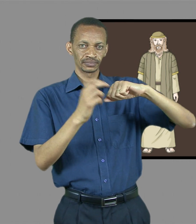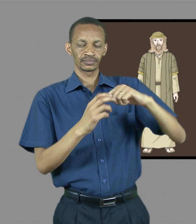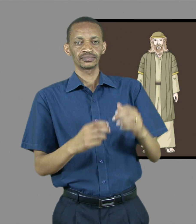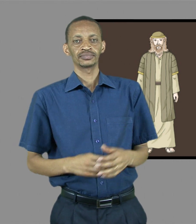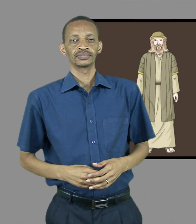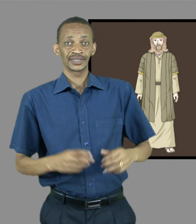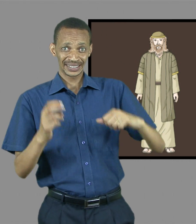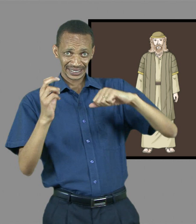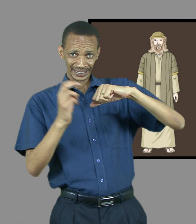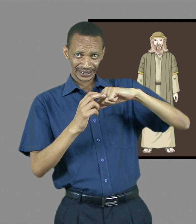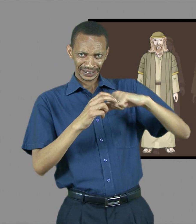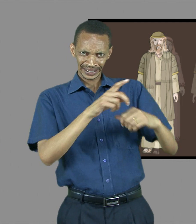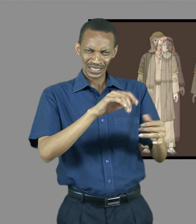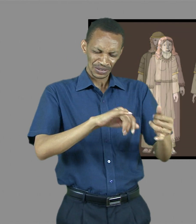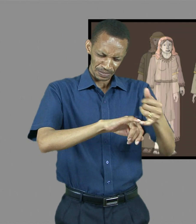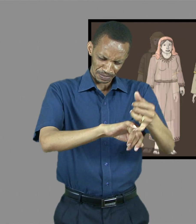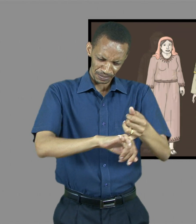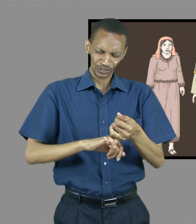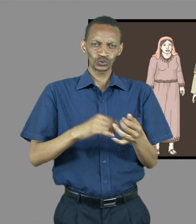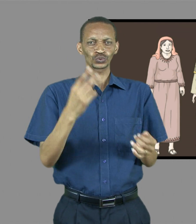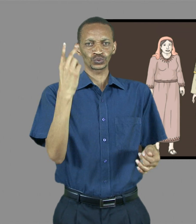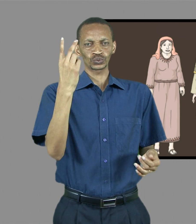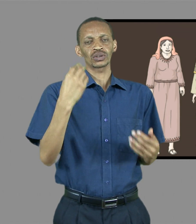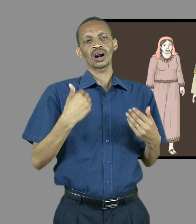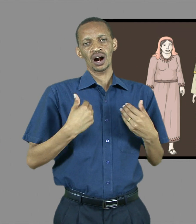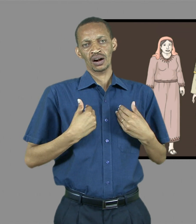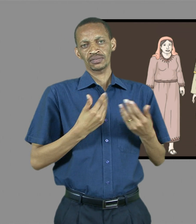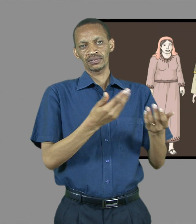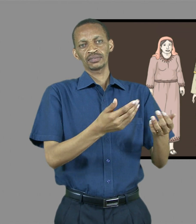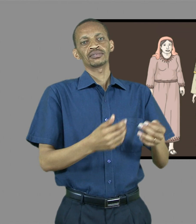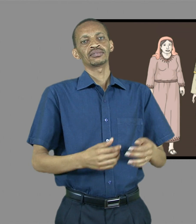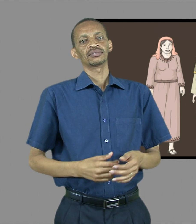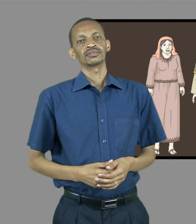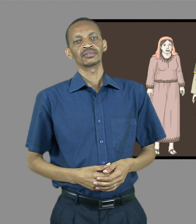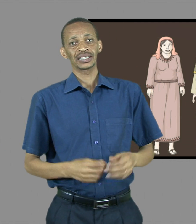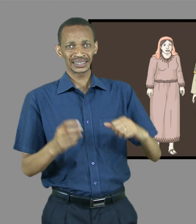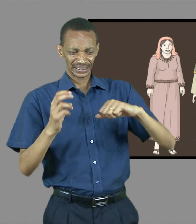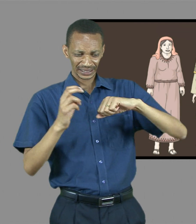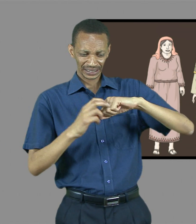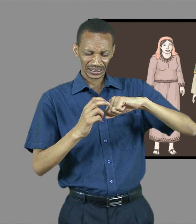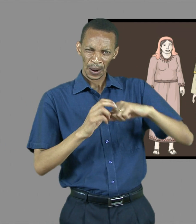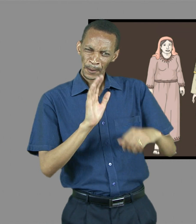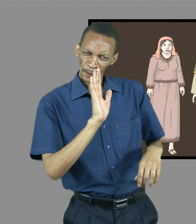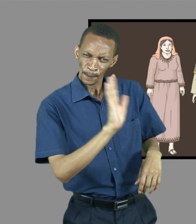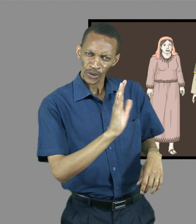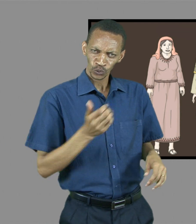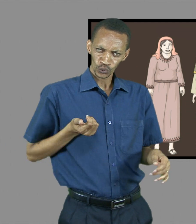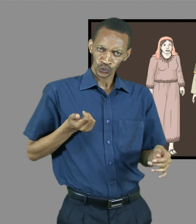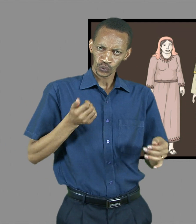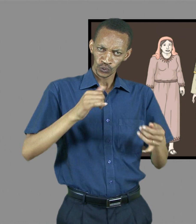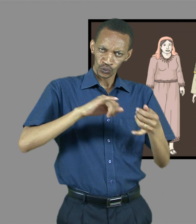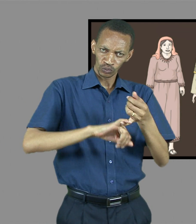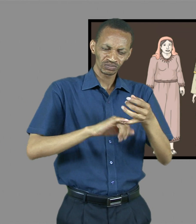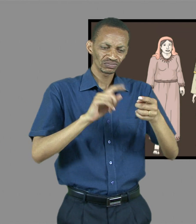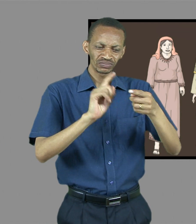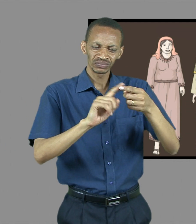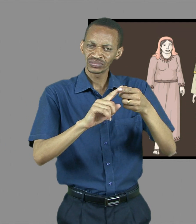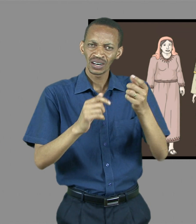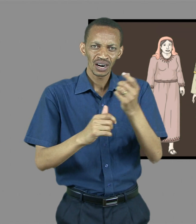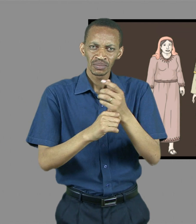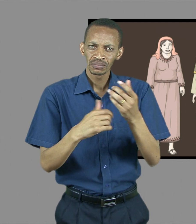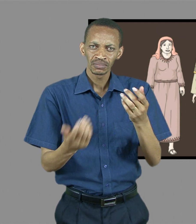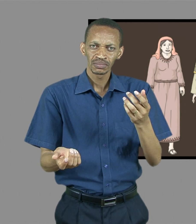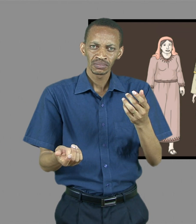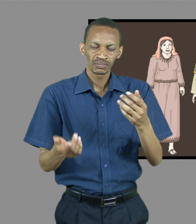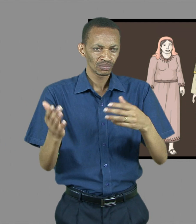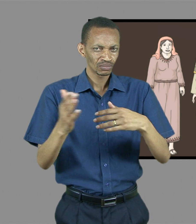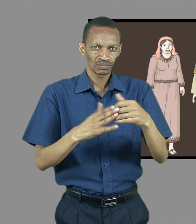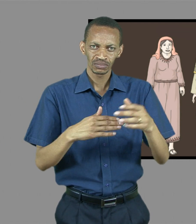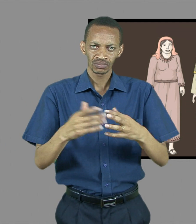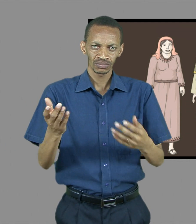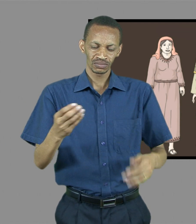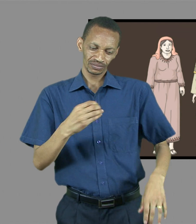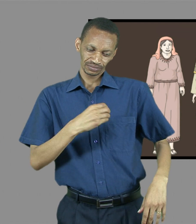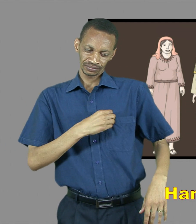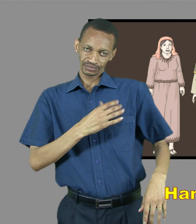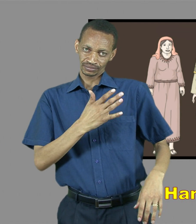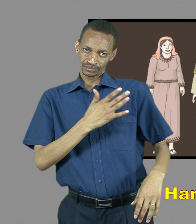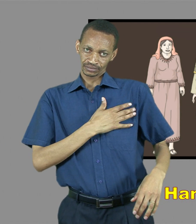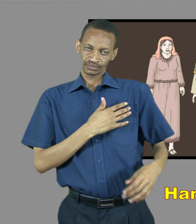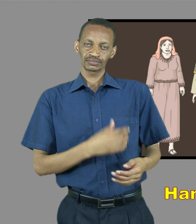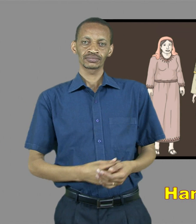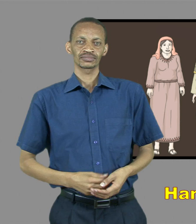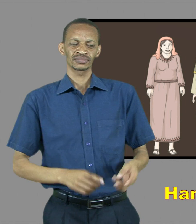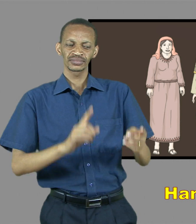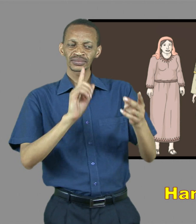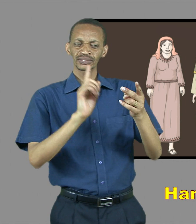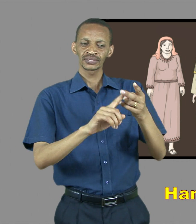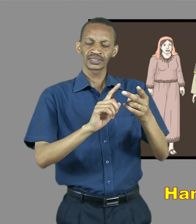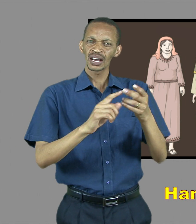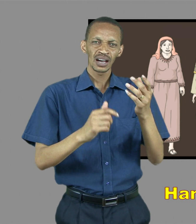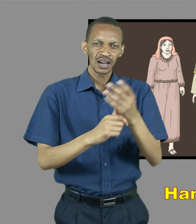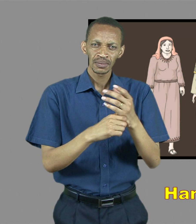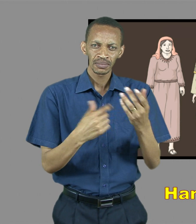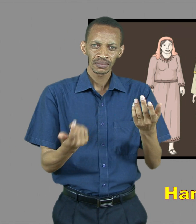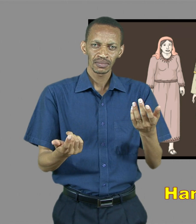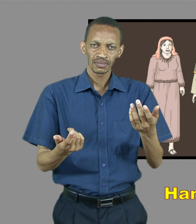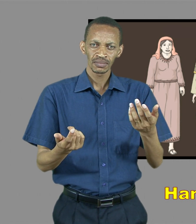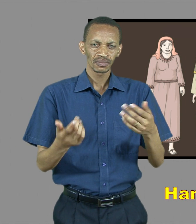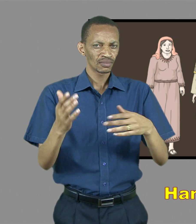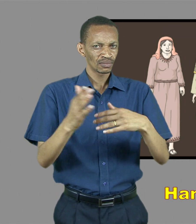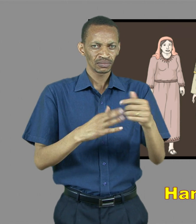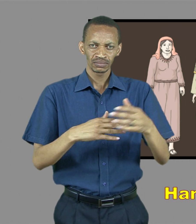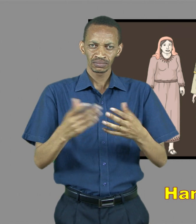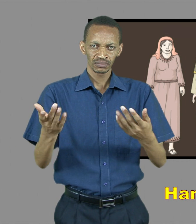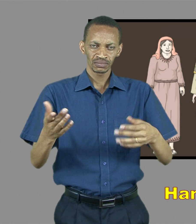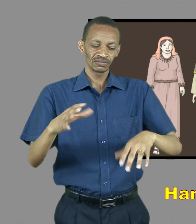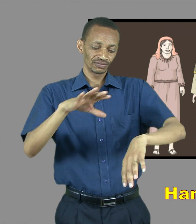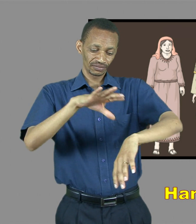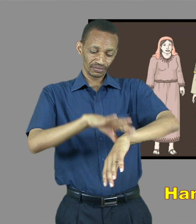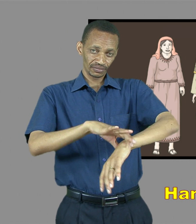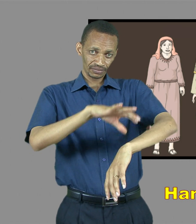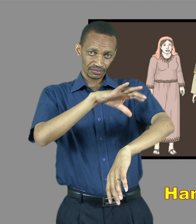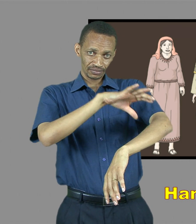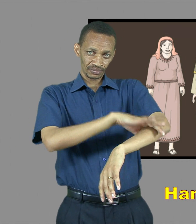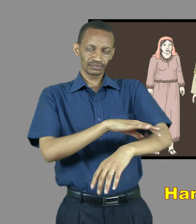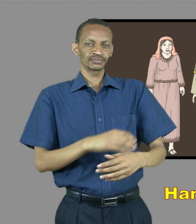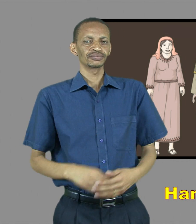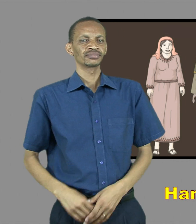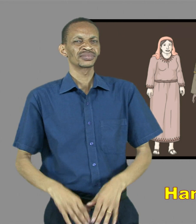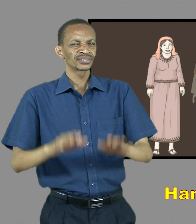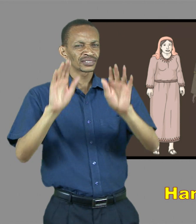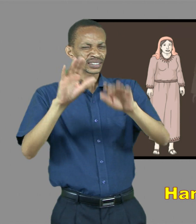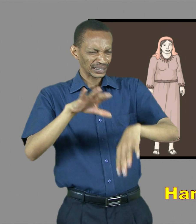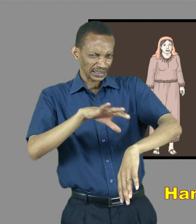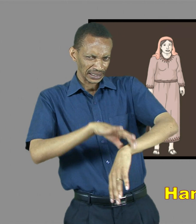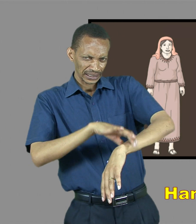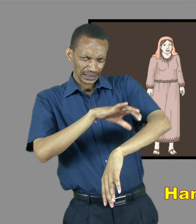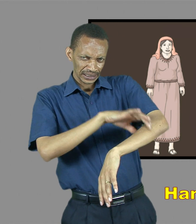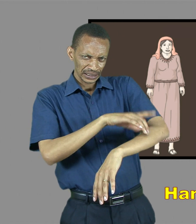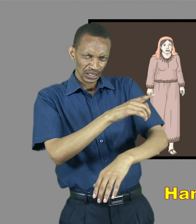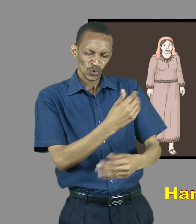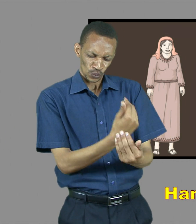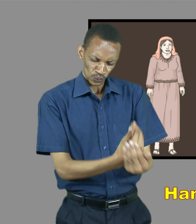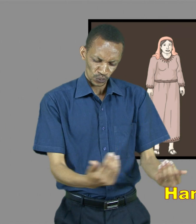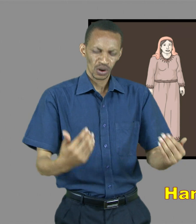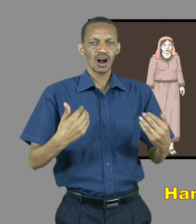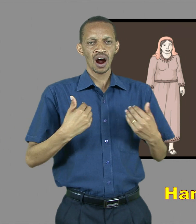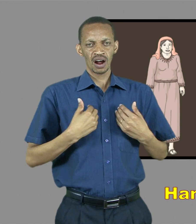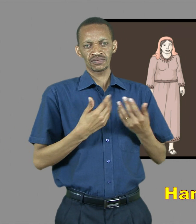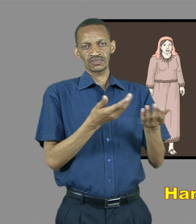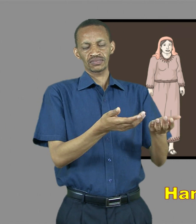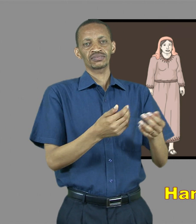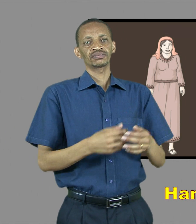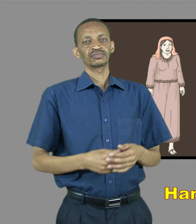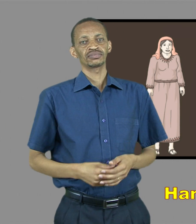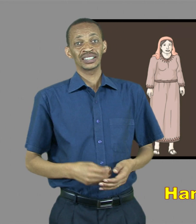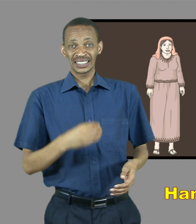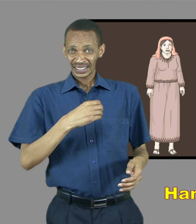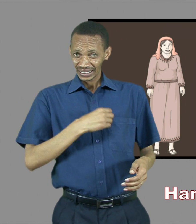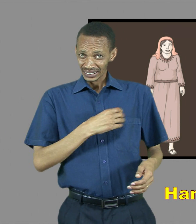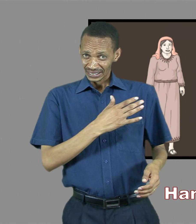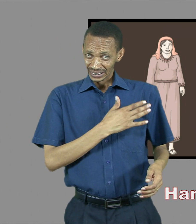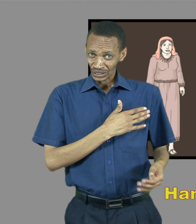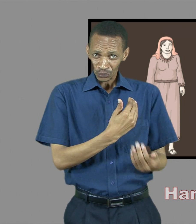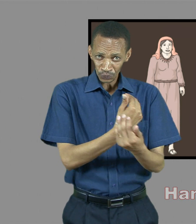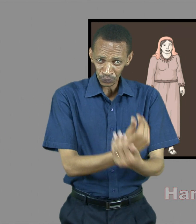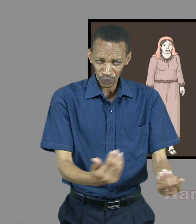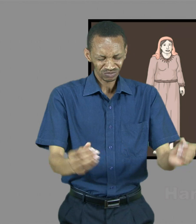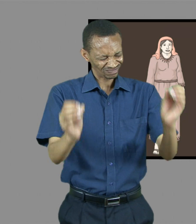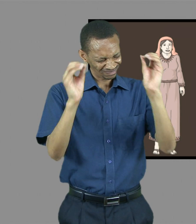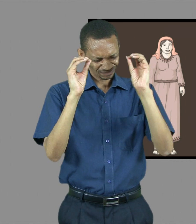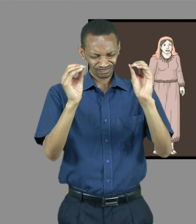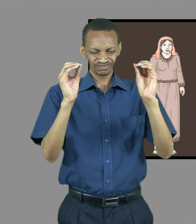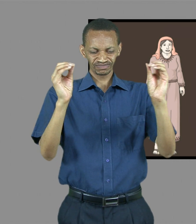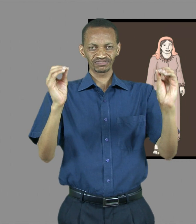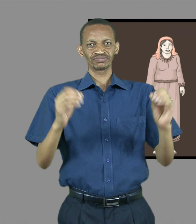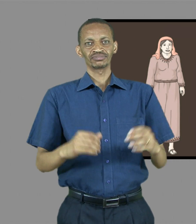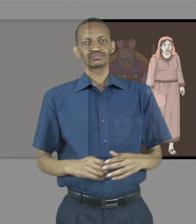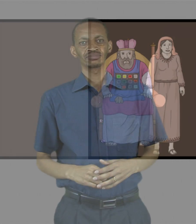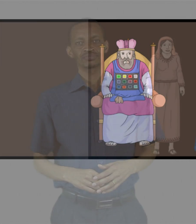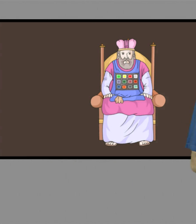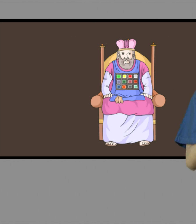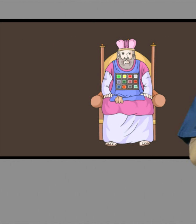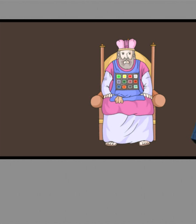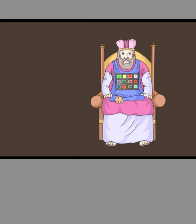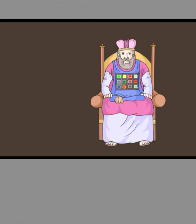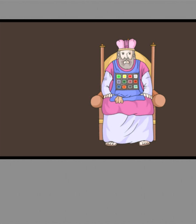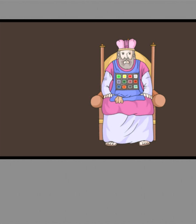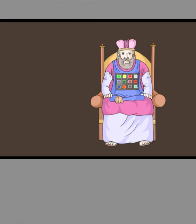He had two wives, one named Hannah and the other Peninnah. And Peninnah had children, but Hannah had none.